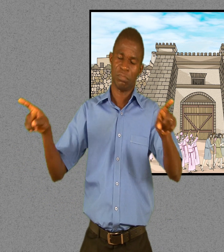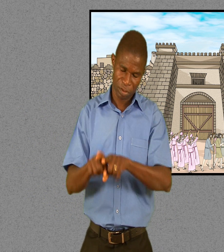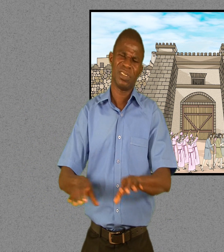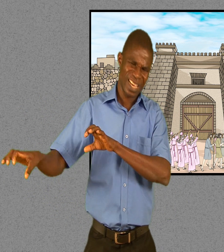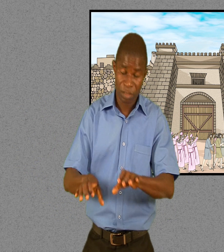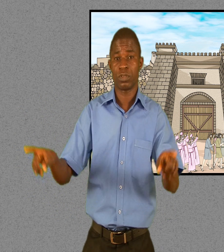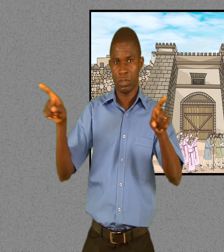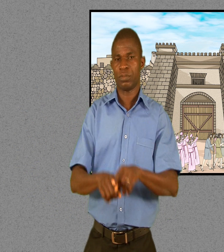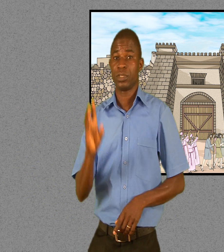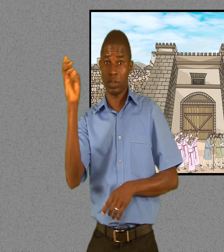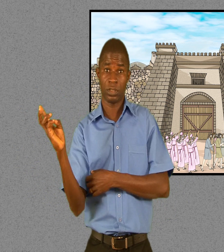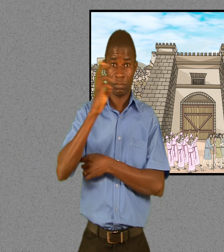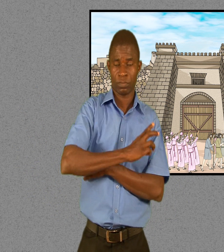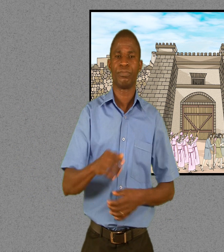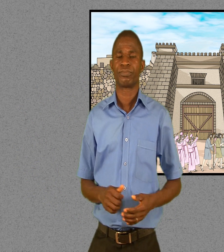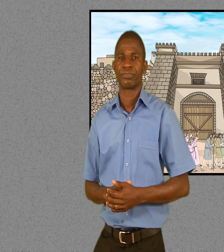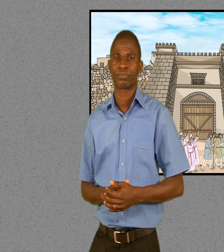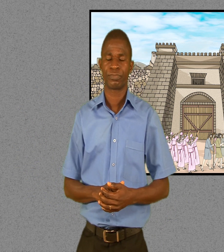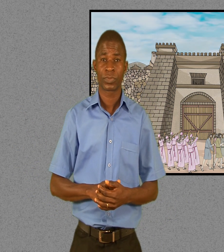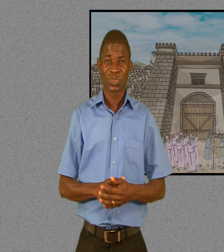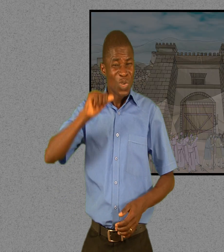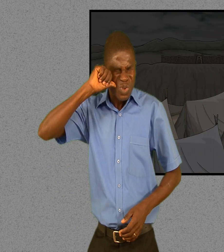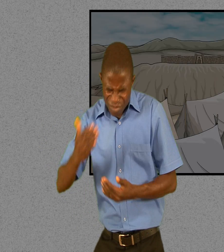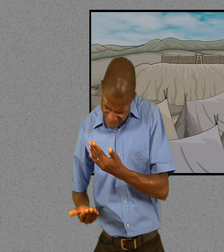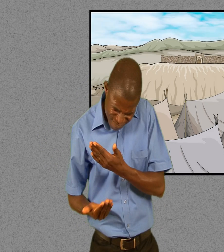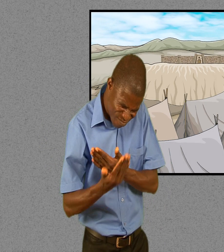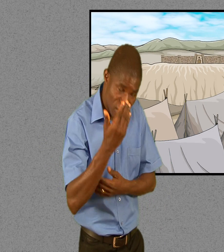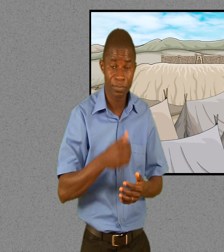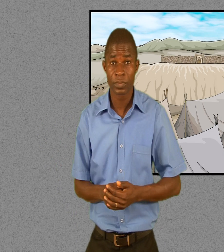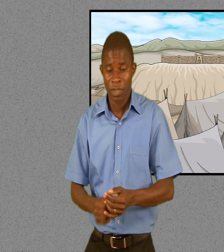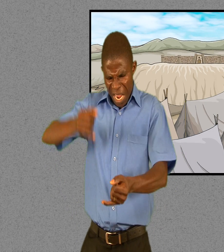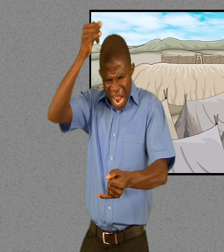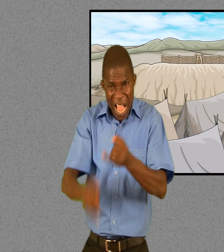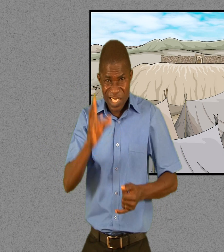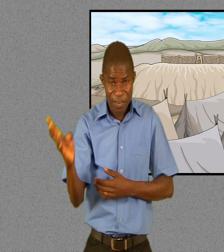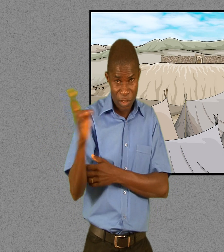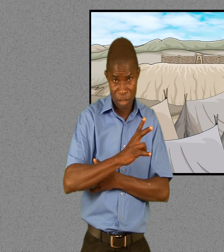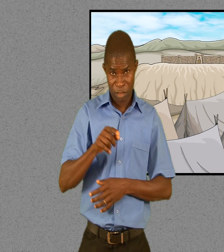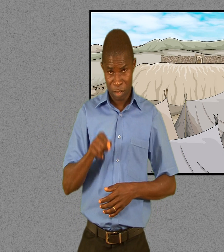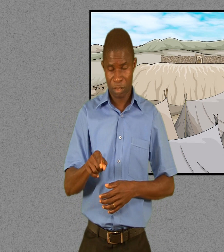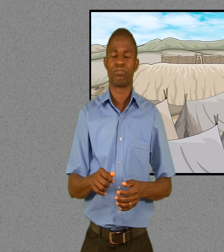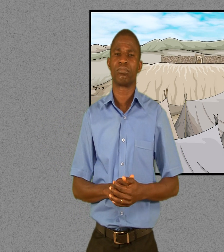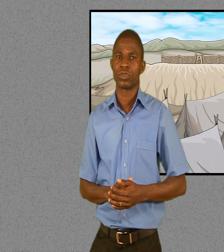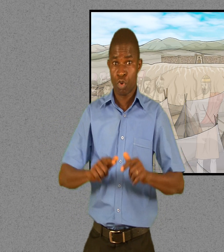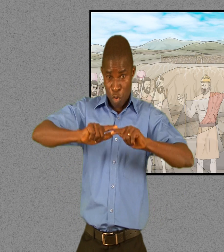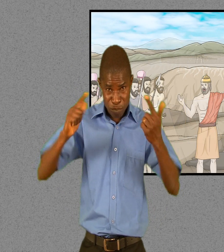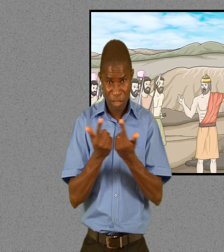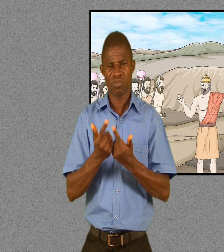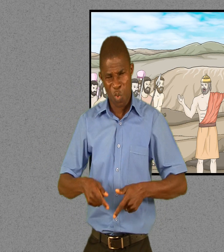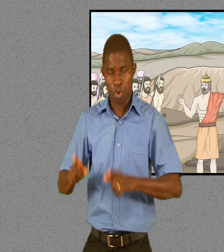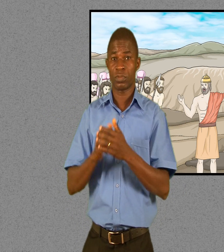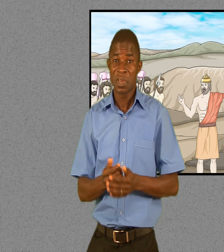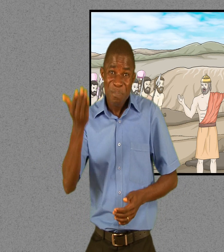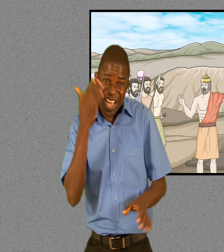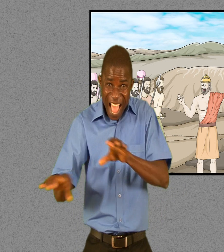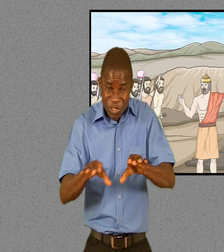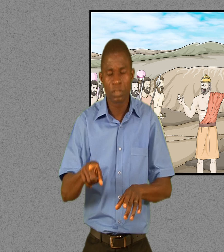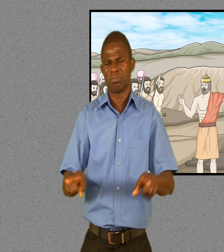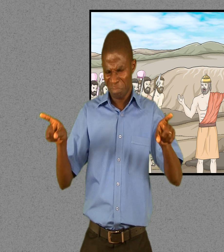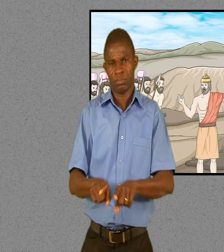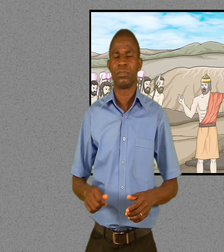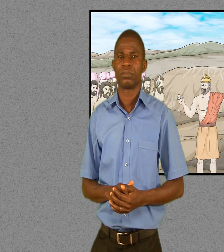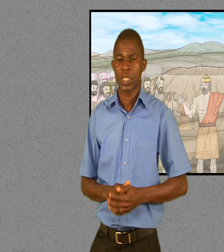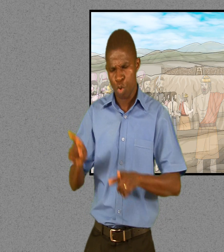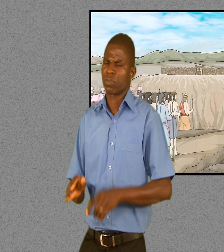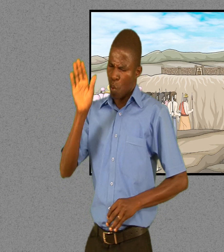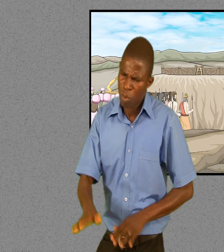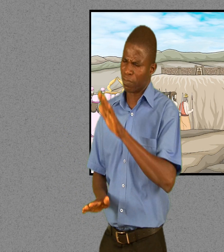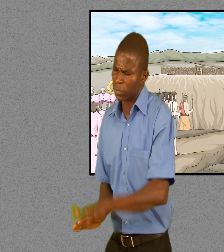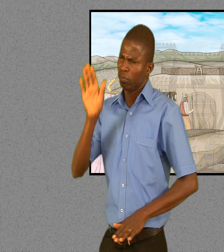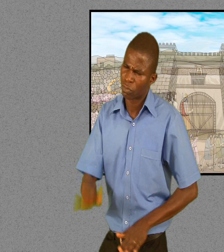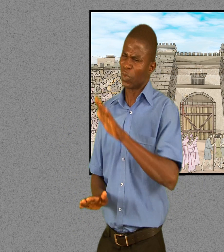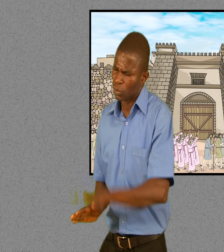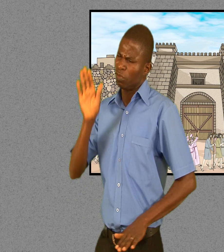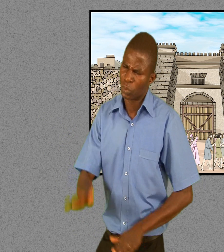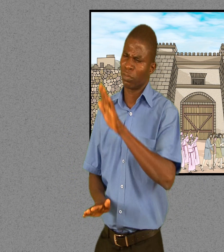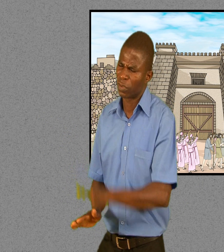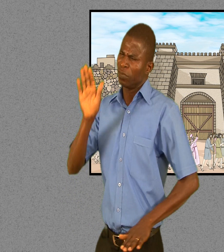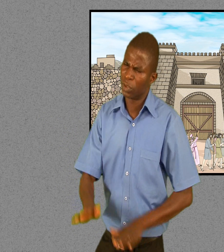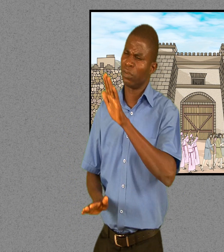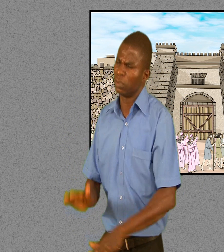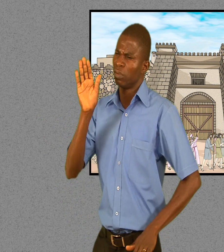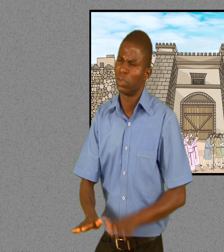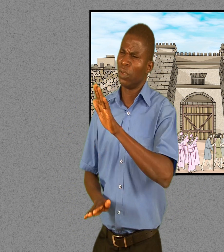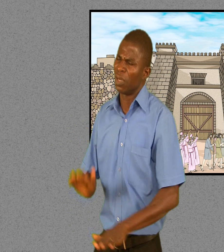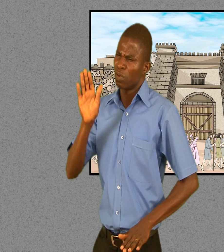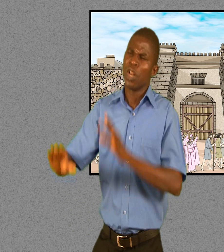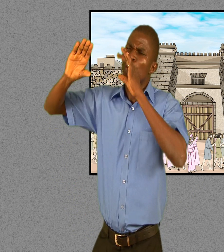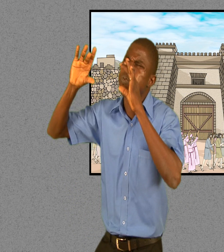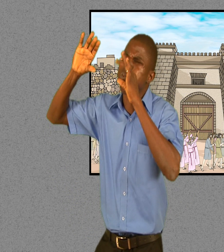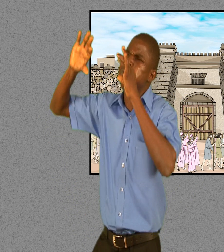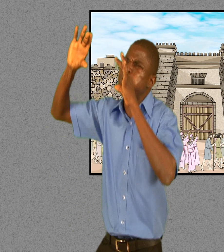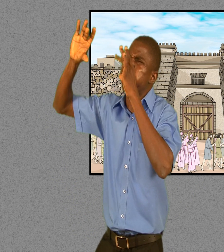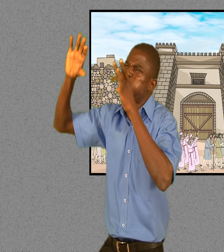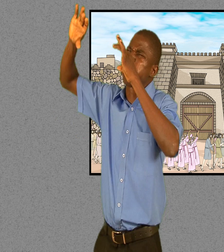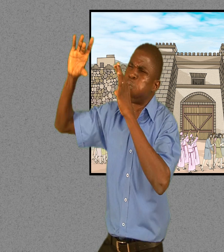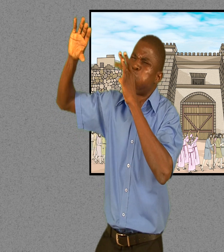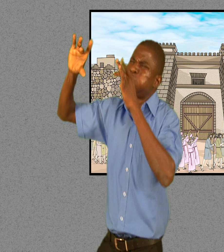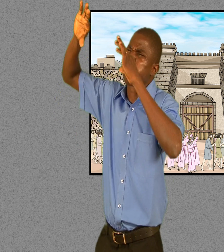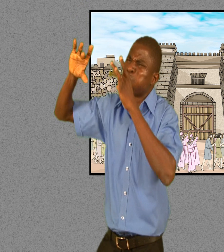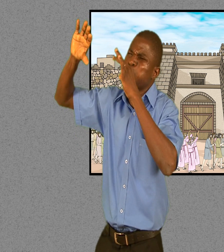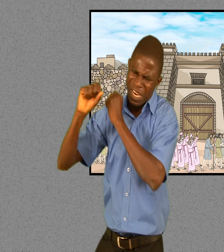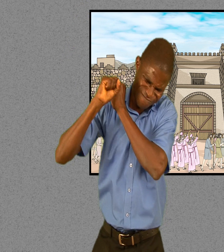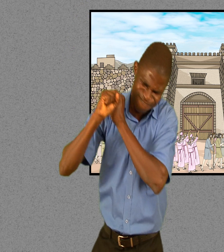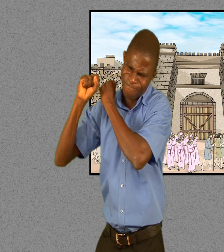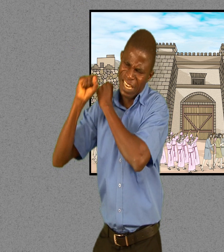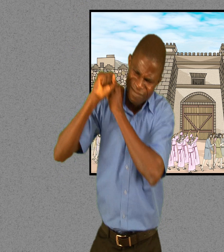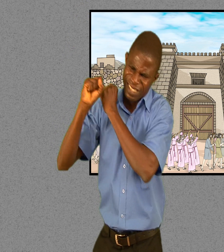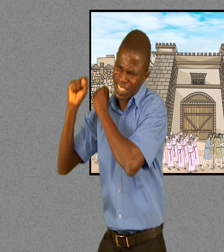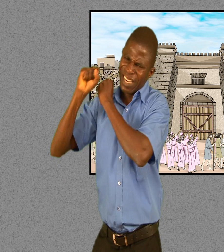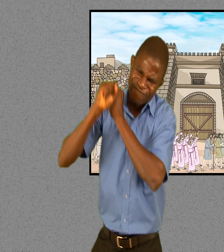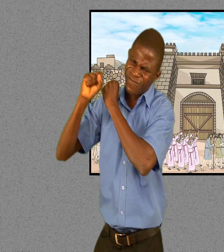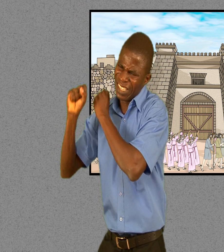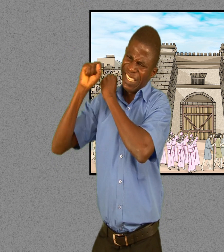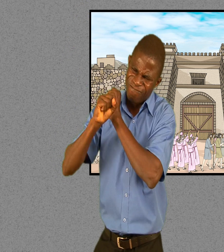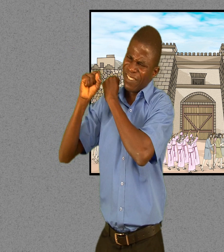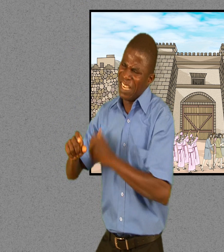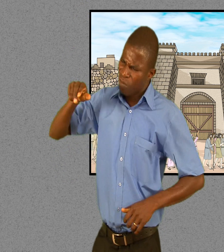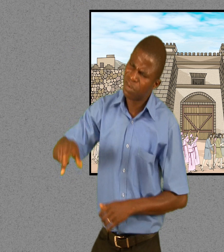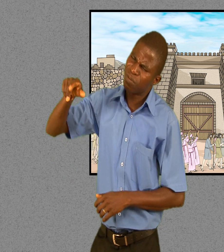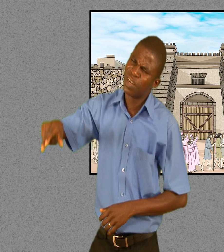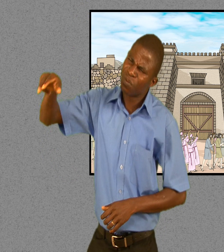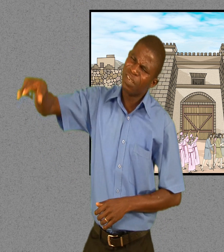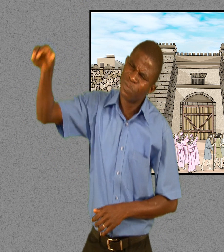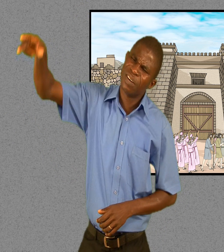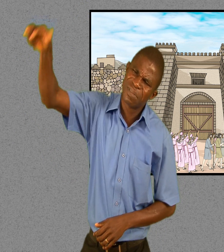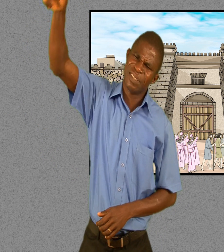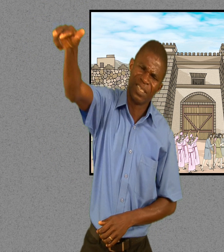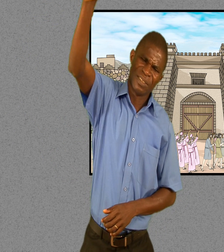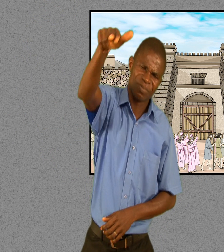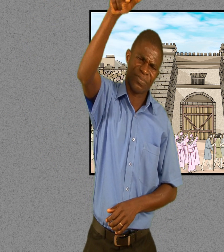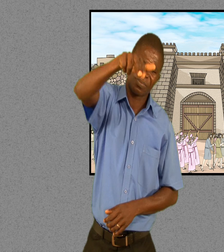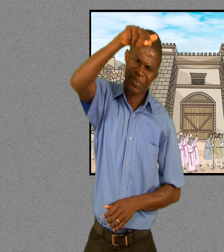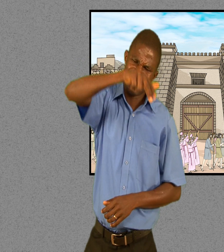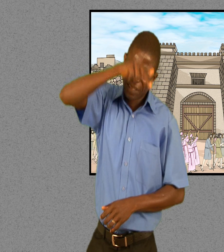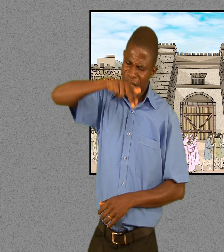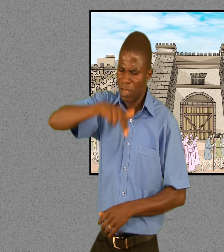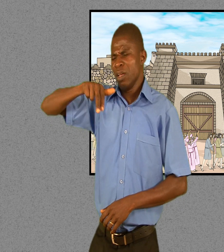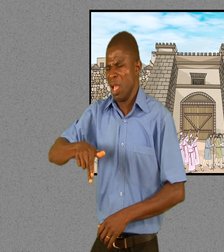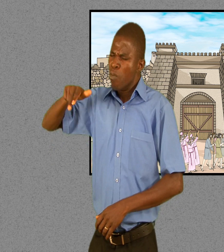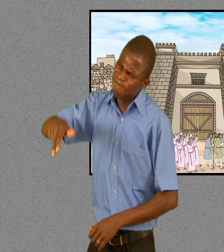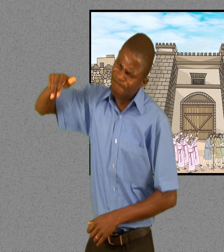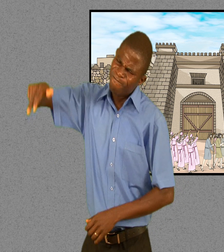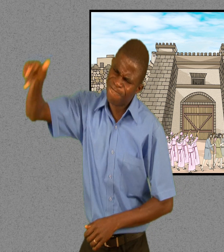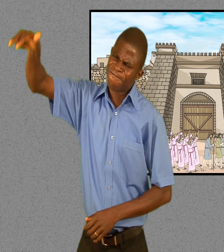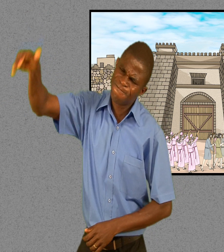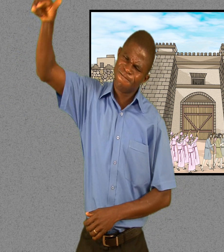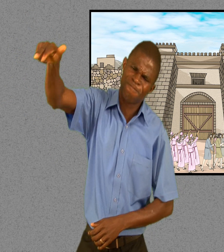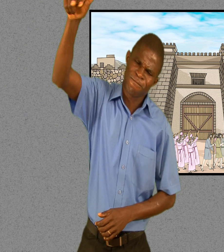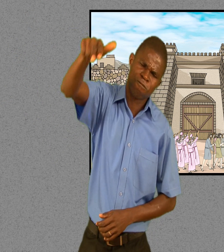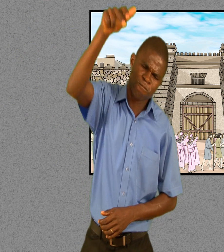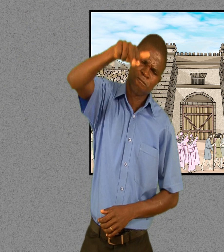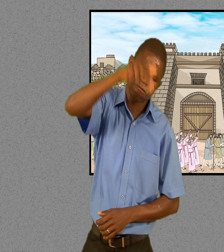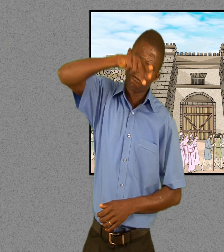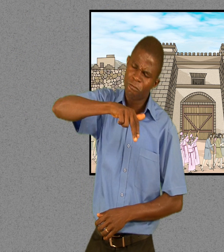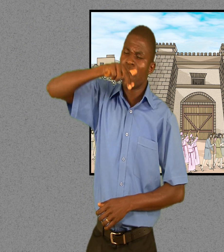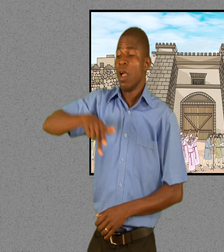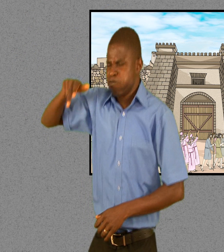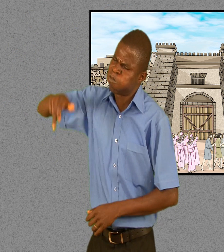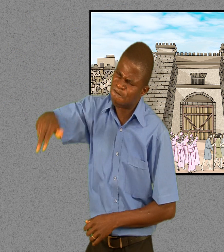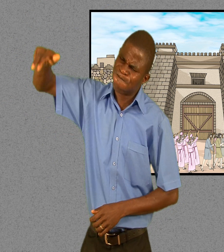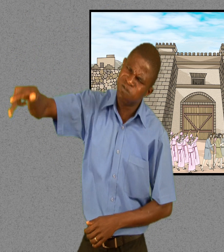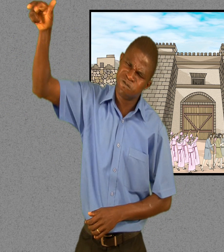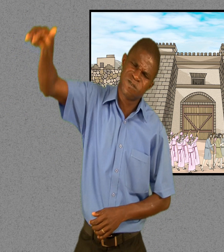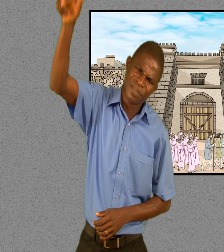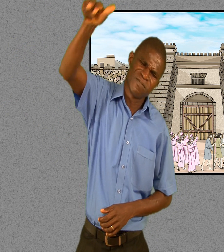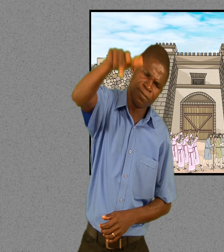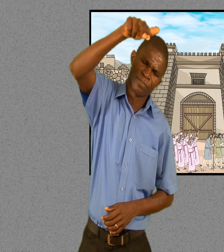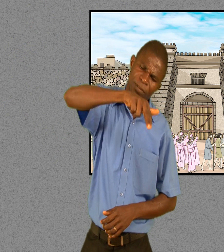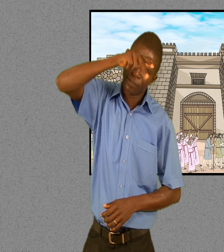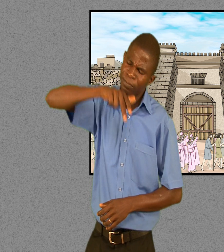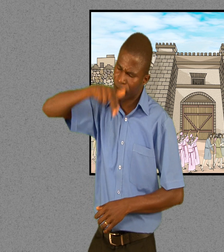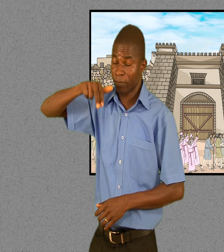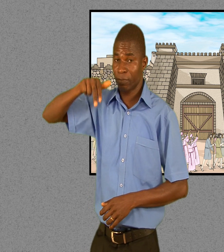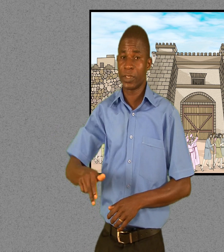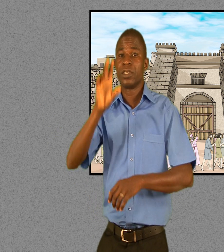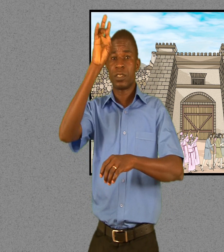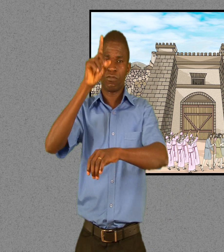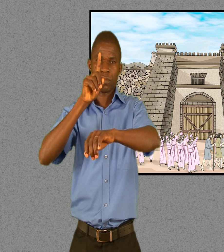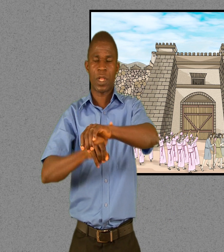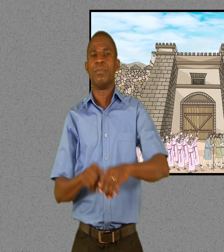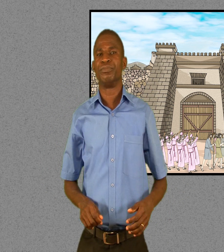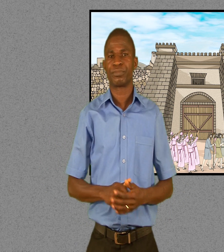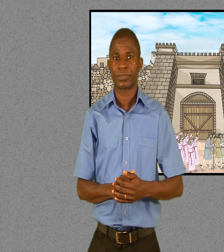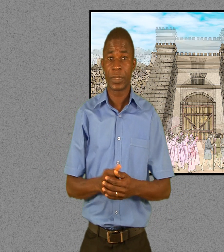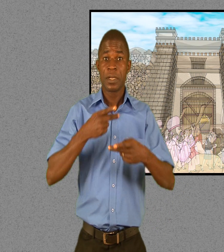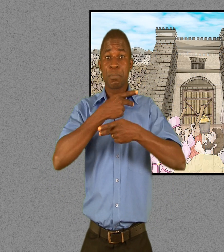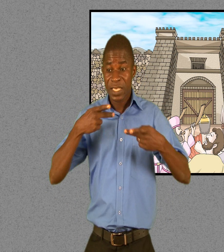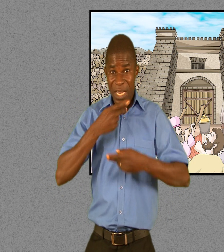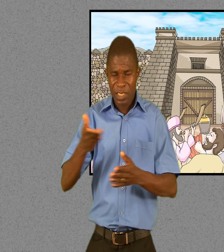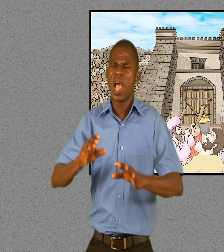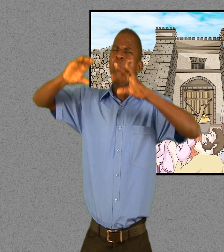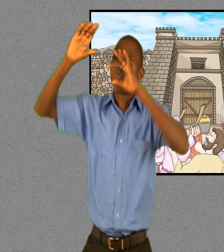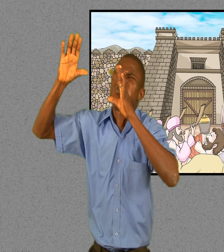They did this for six days. Then on the seventh day, they got up at dawn and marched around the city seven times in the same manner. That was the only day they circled the city seven times.